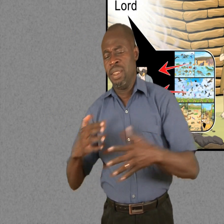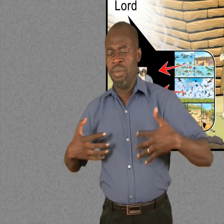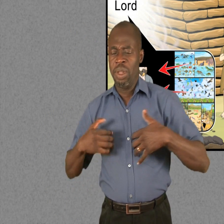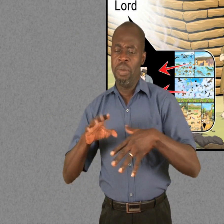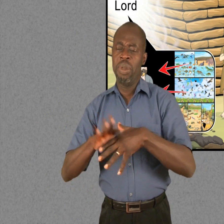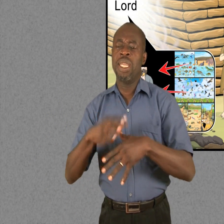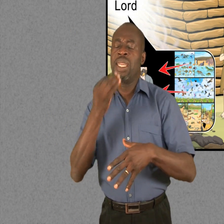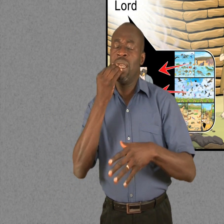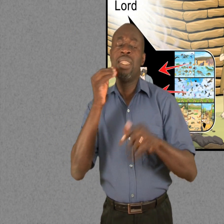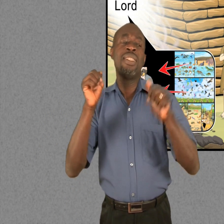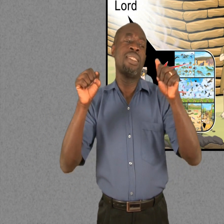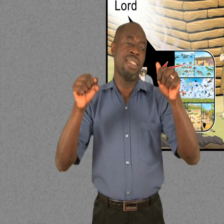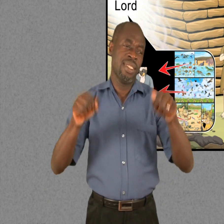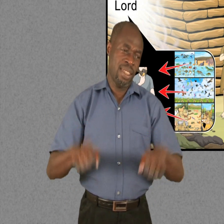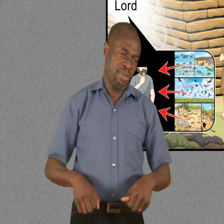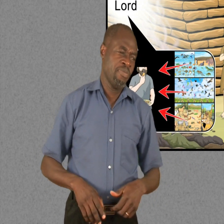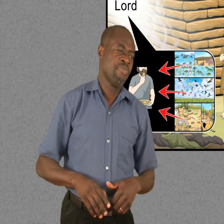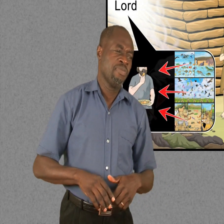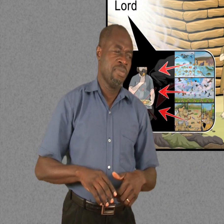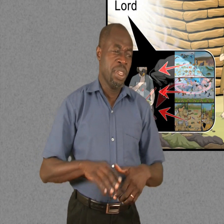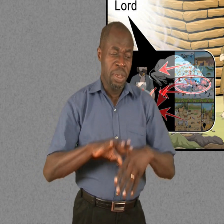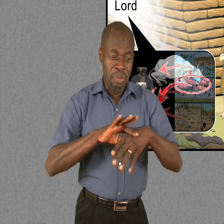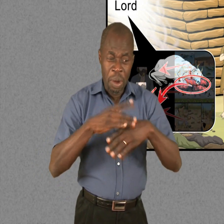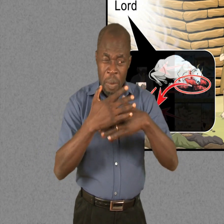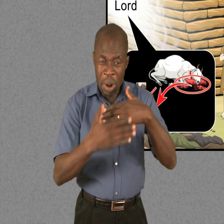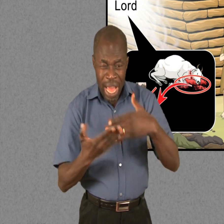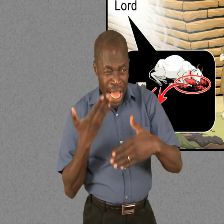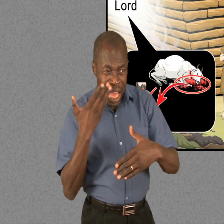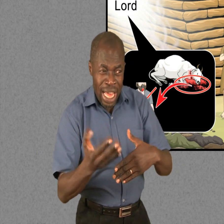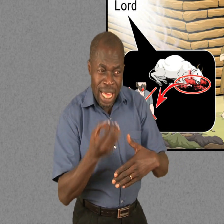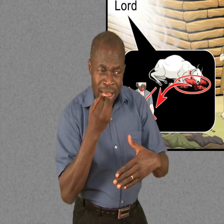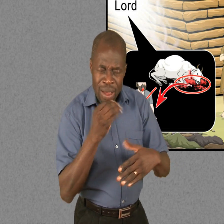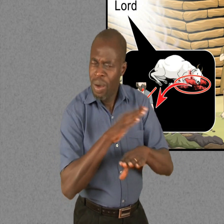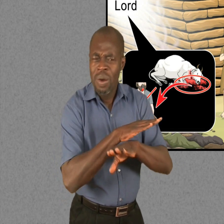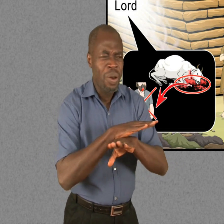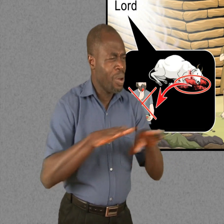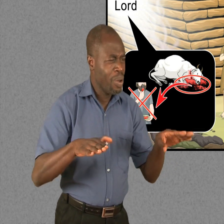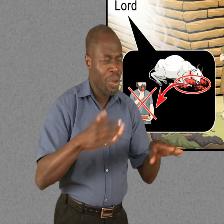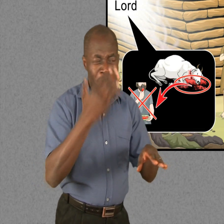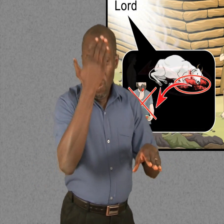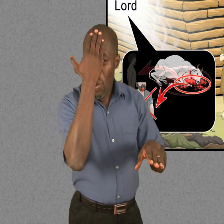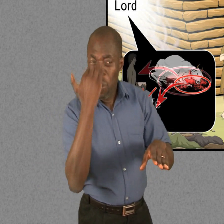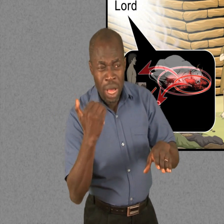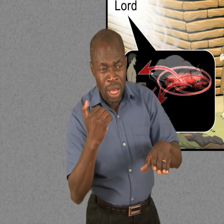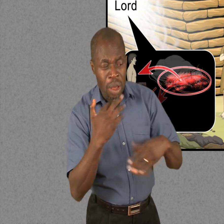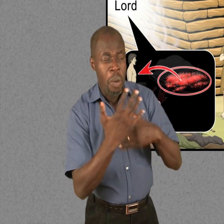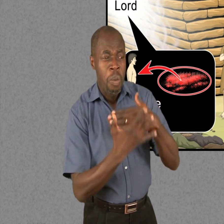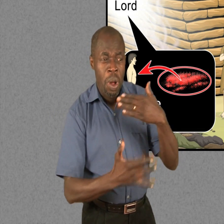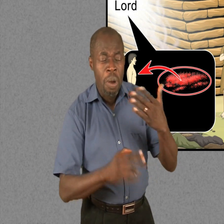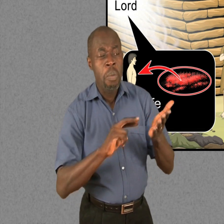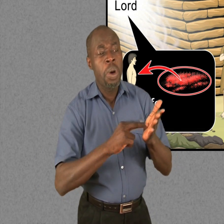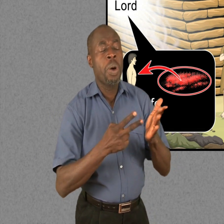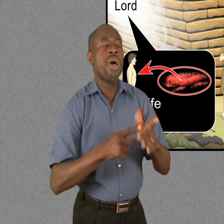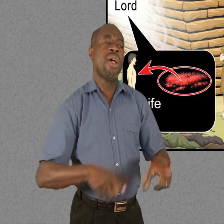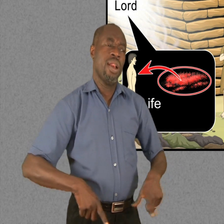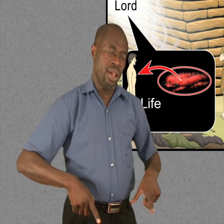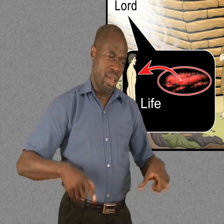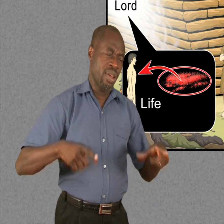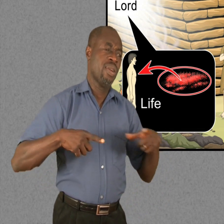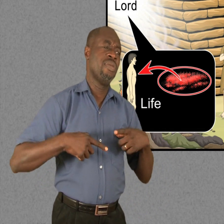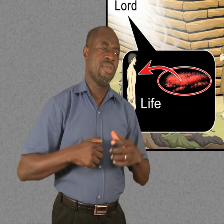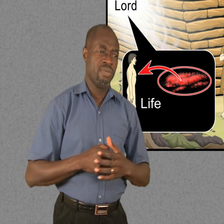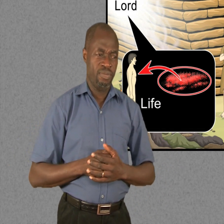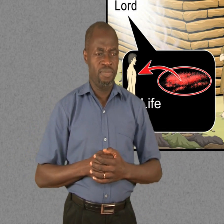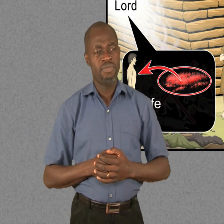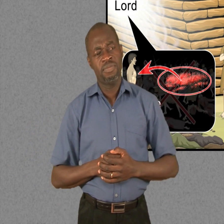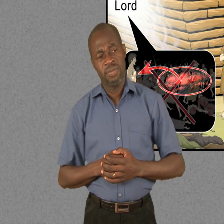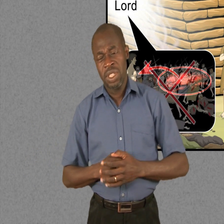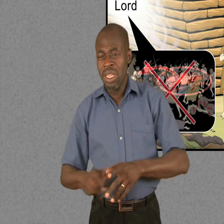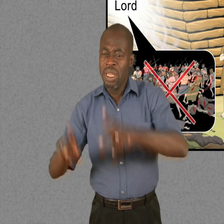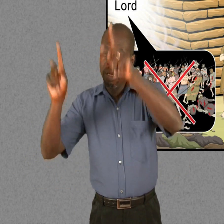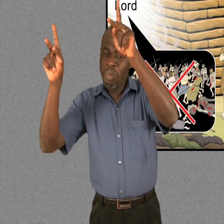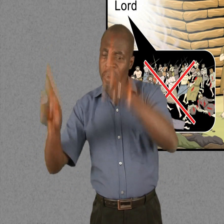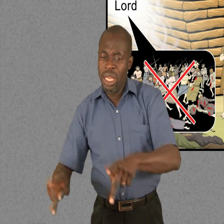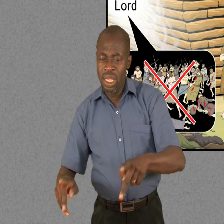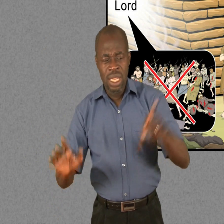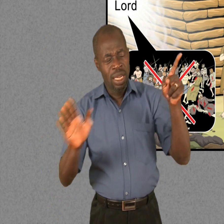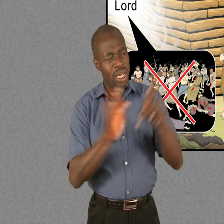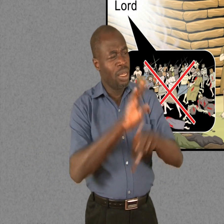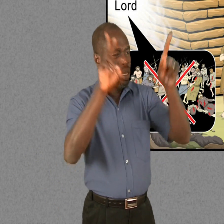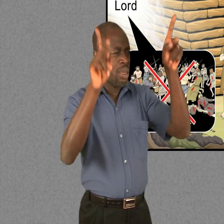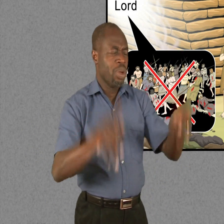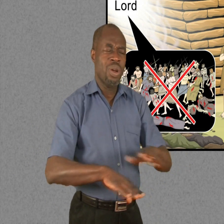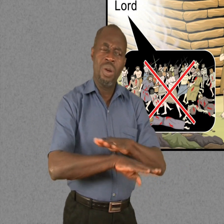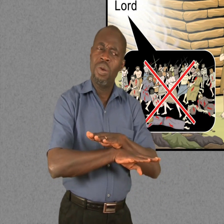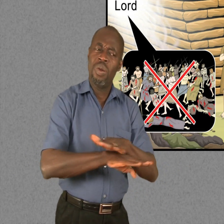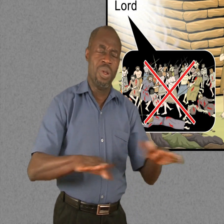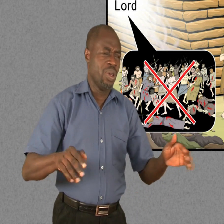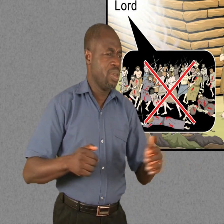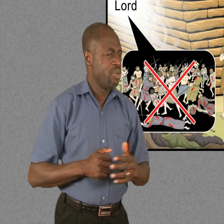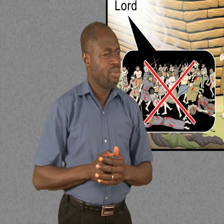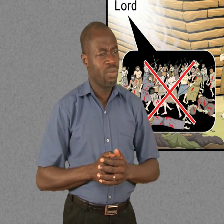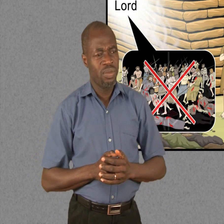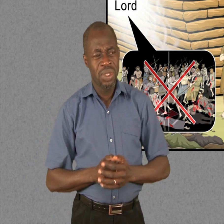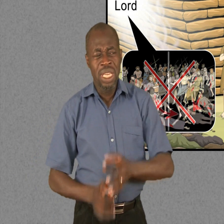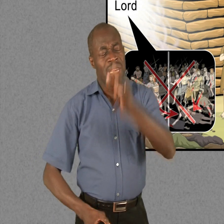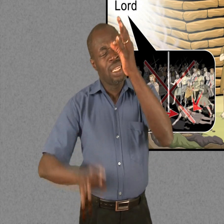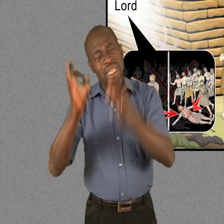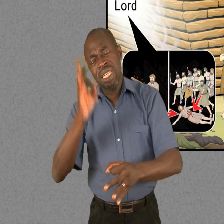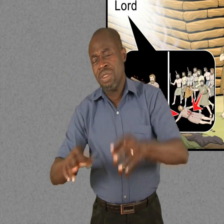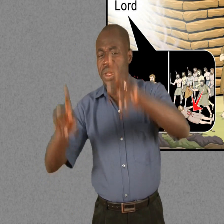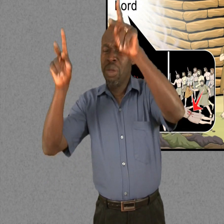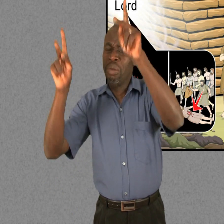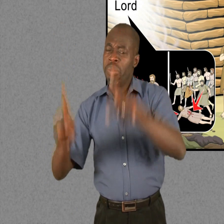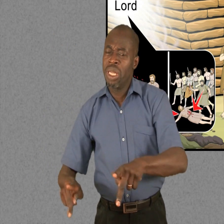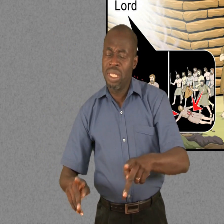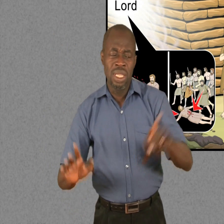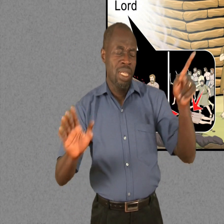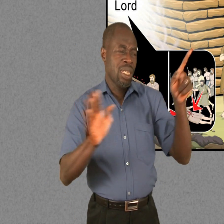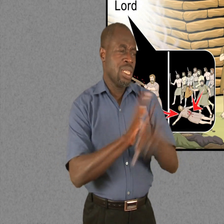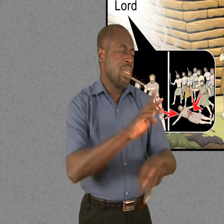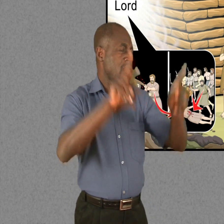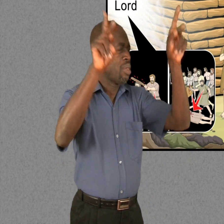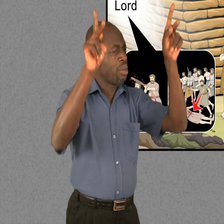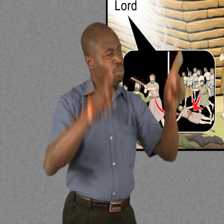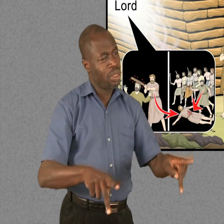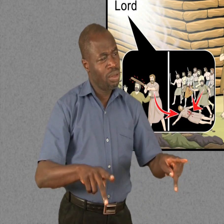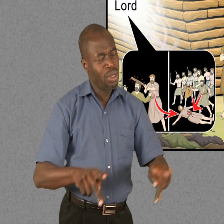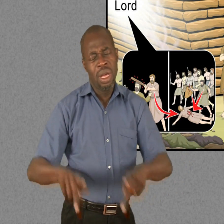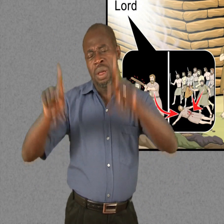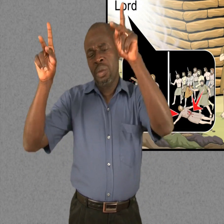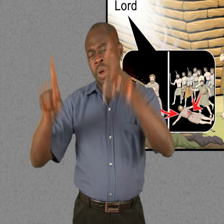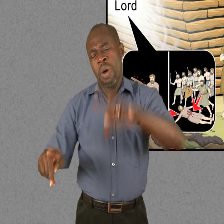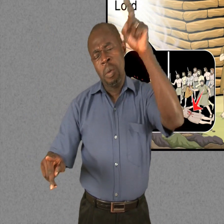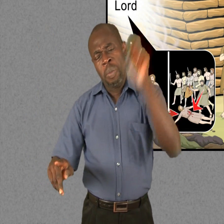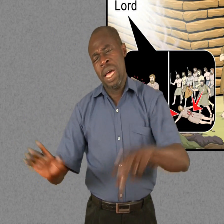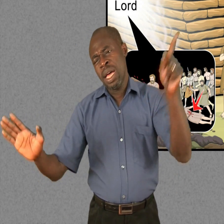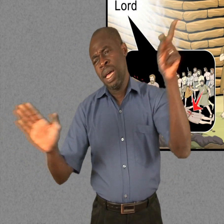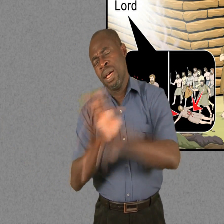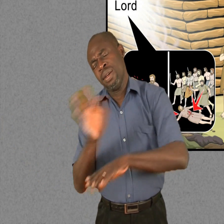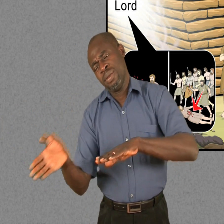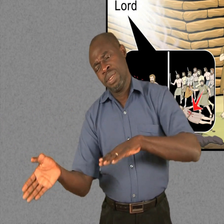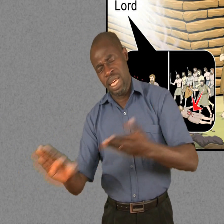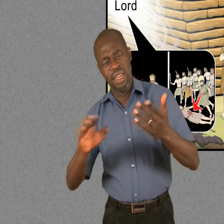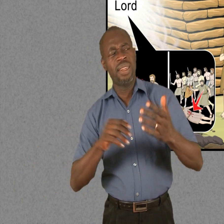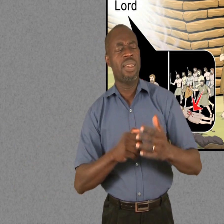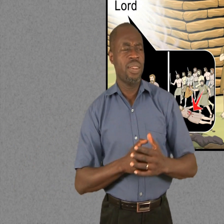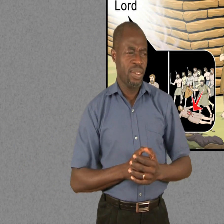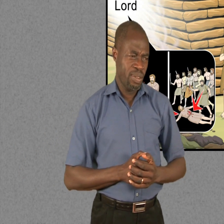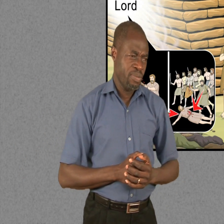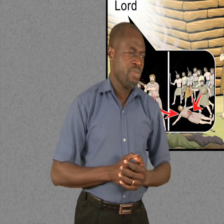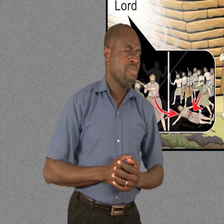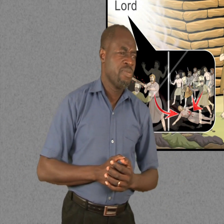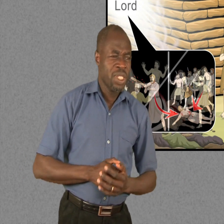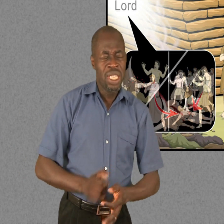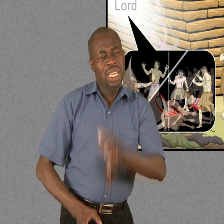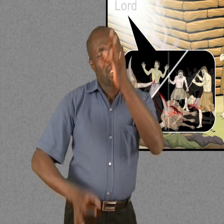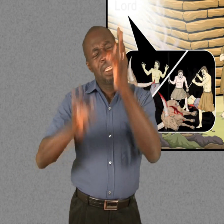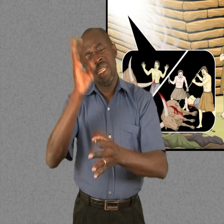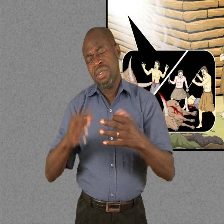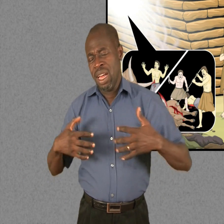But you must not eat meat with its lifeblood still in it. And surely I will require the life of any man or beast by whose hand your lifeblood is shed.